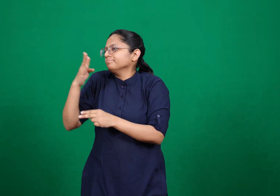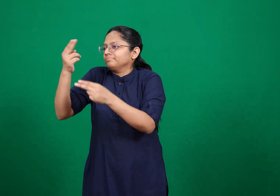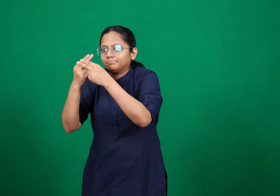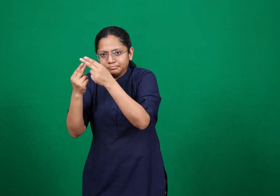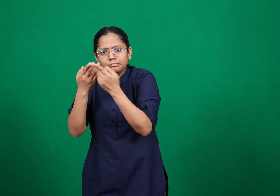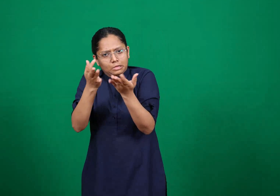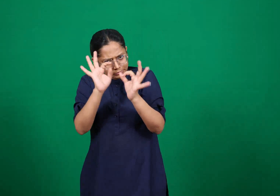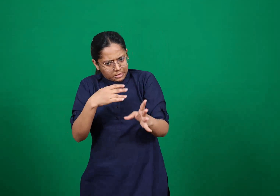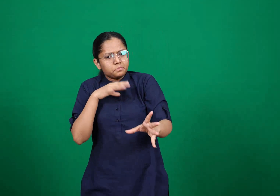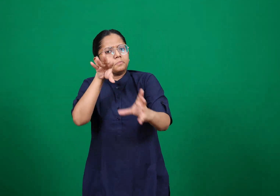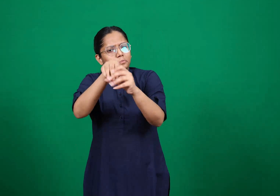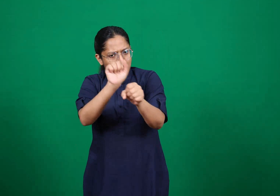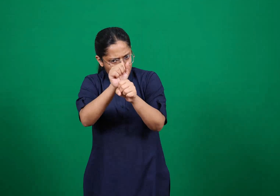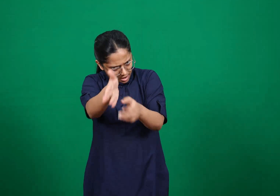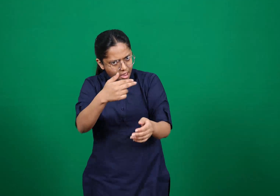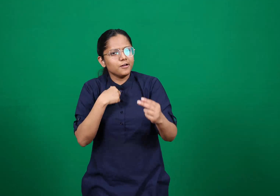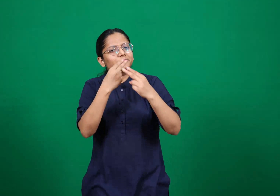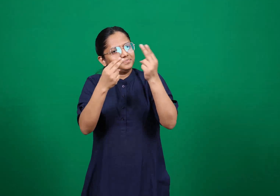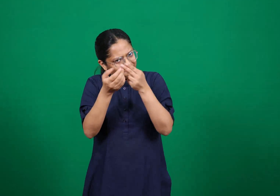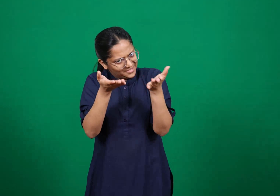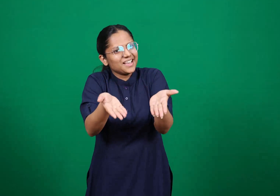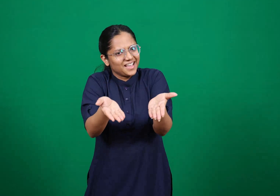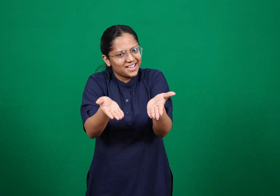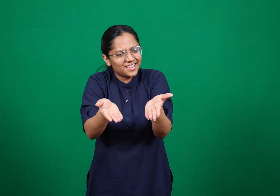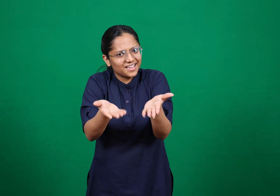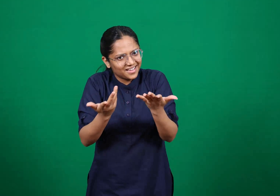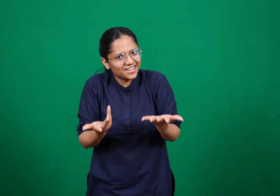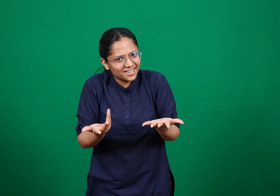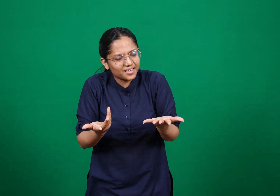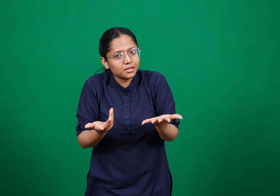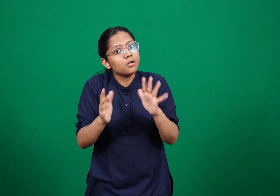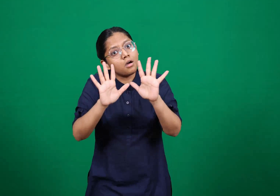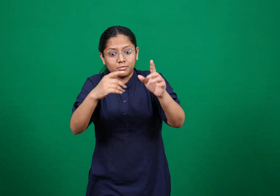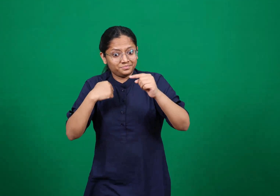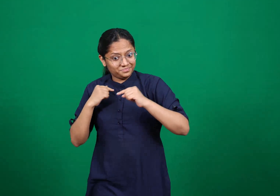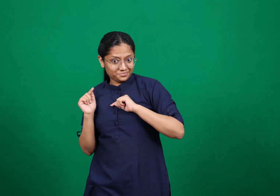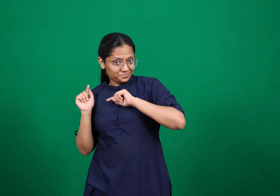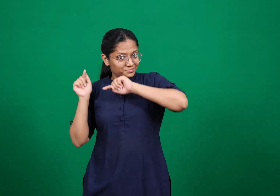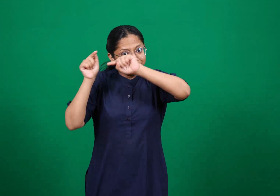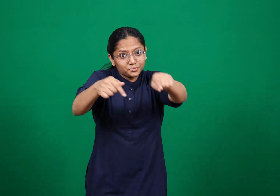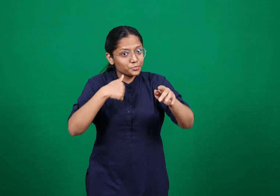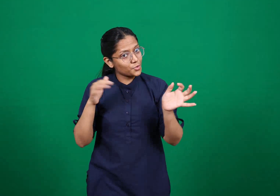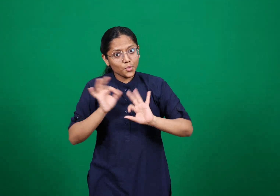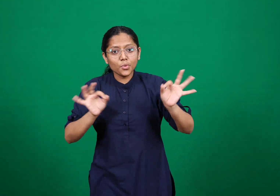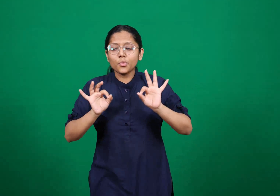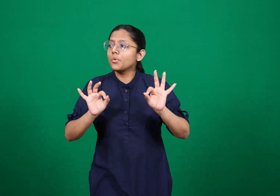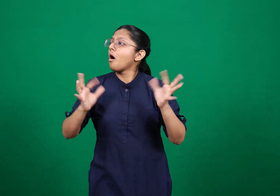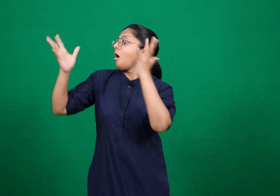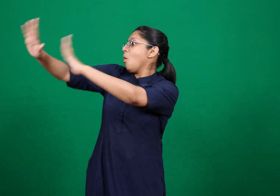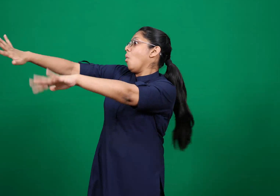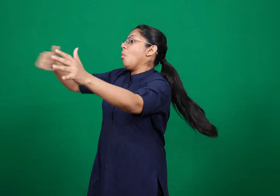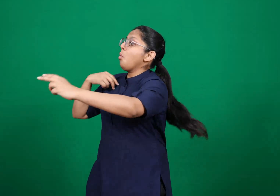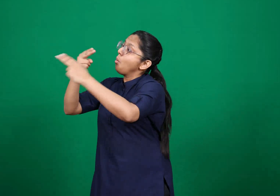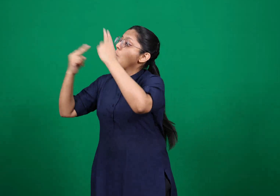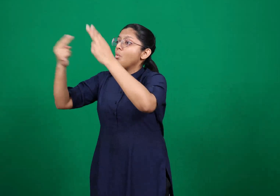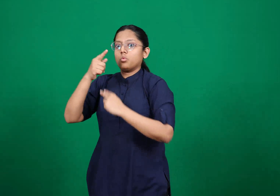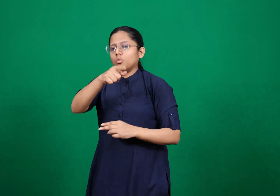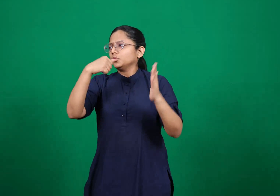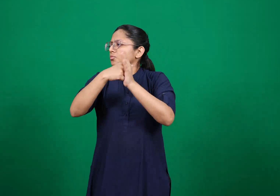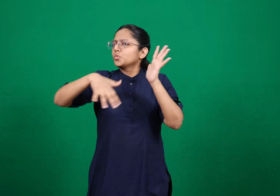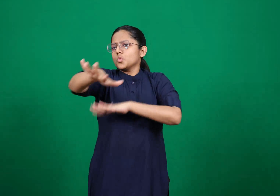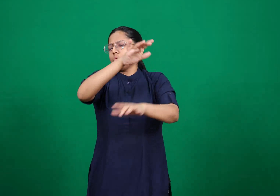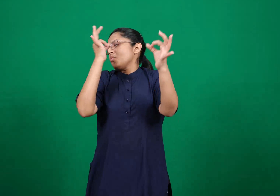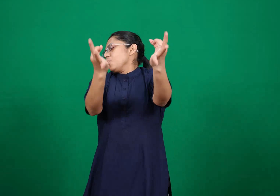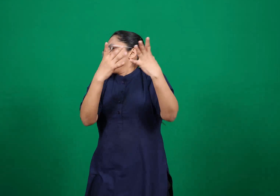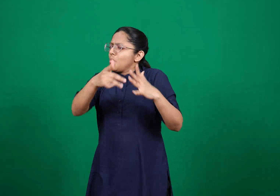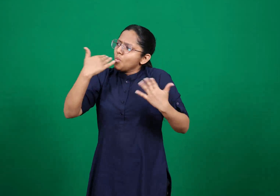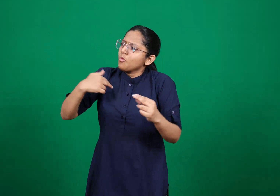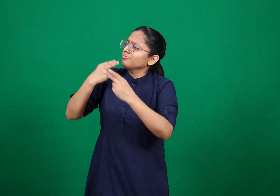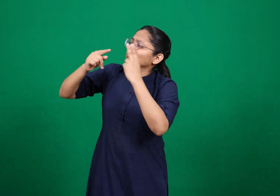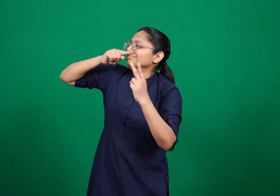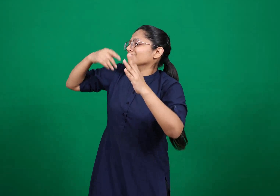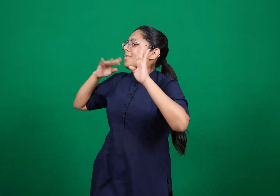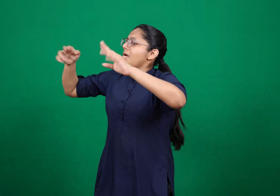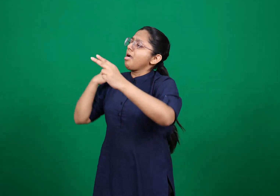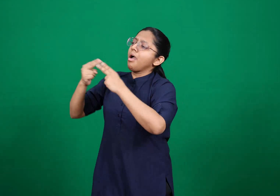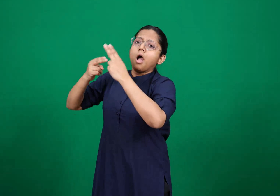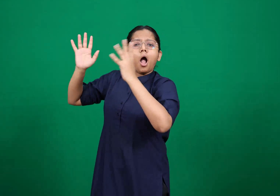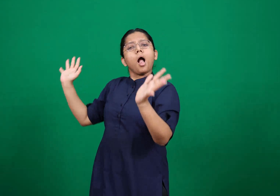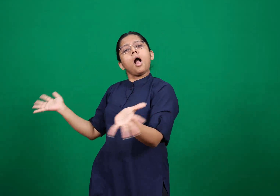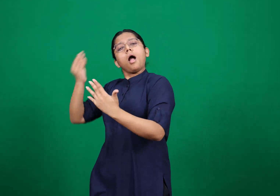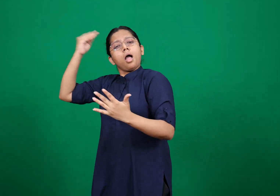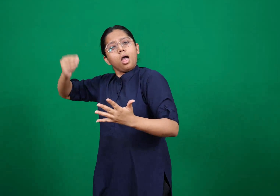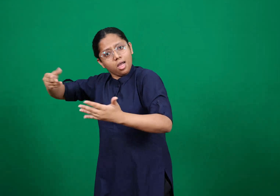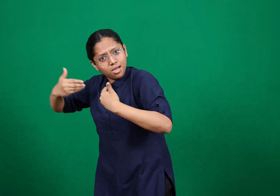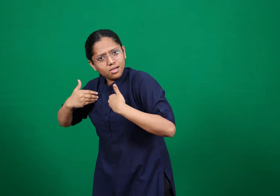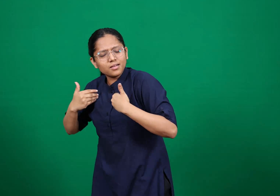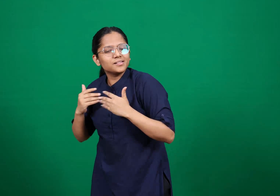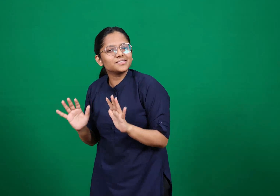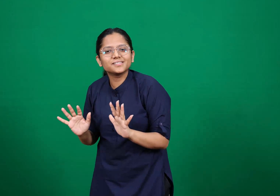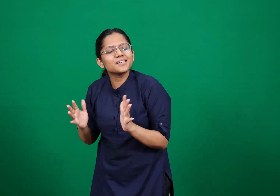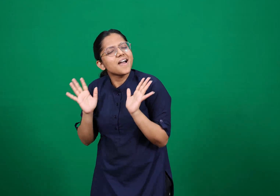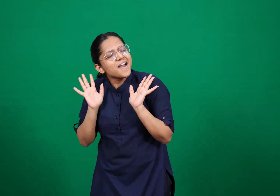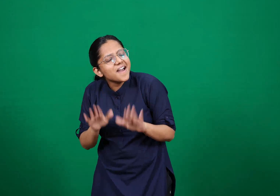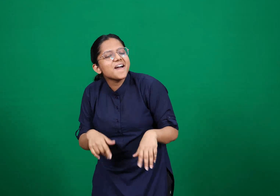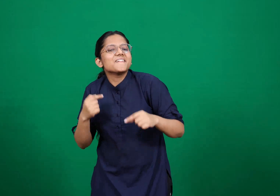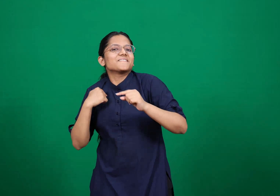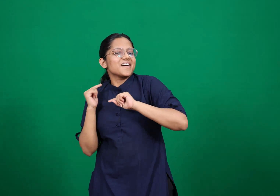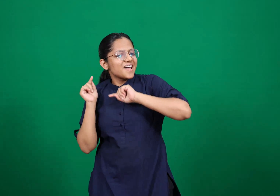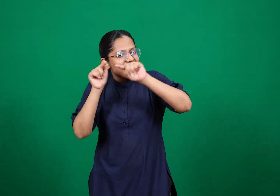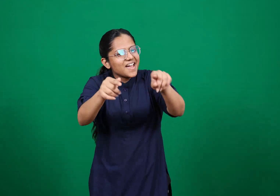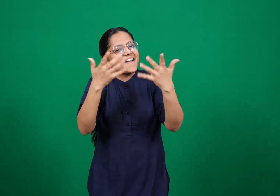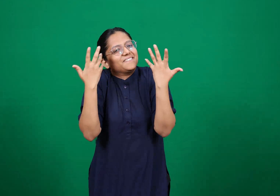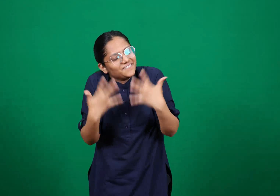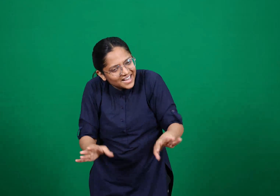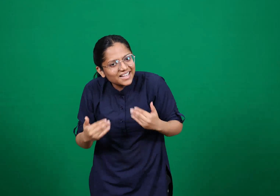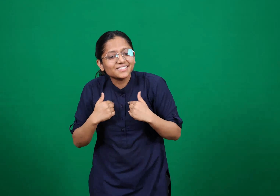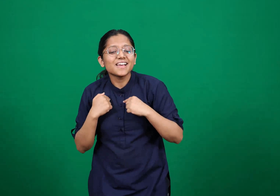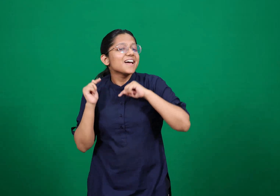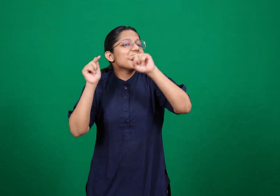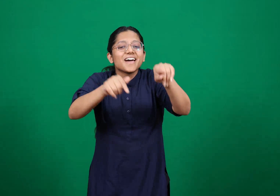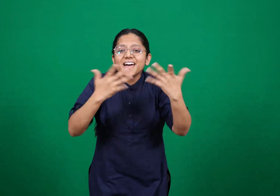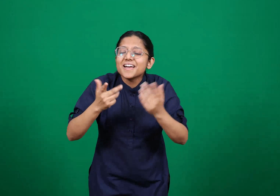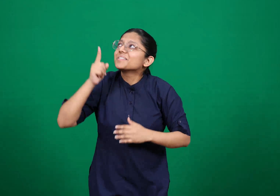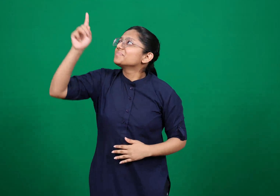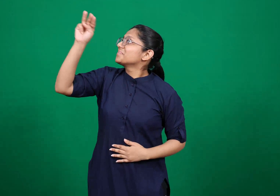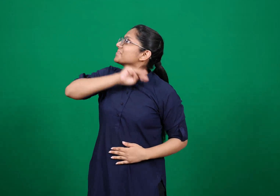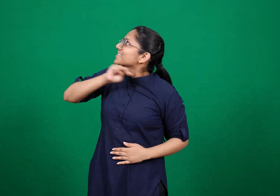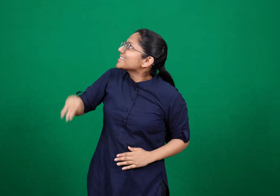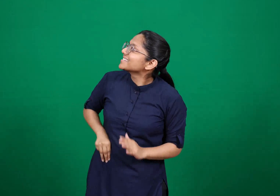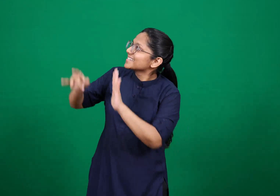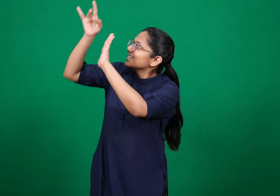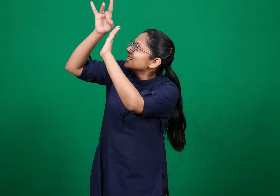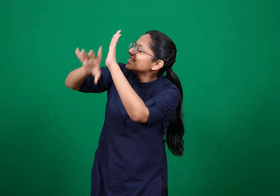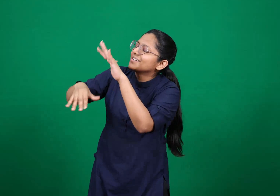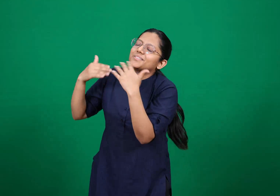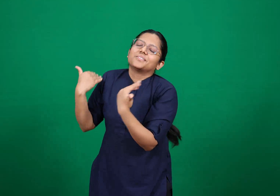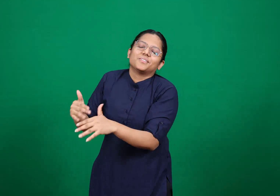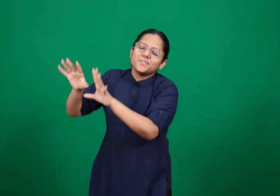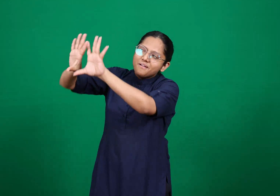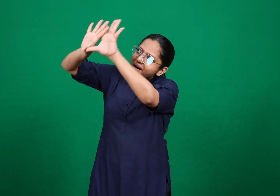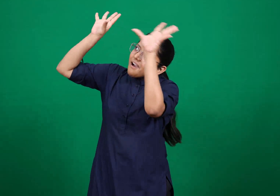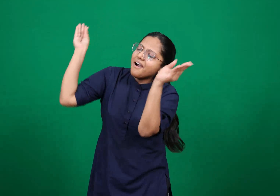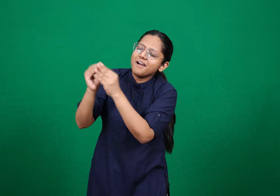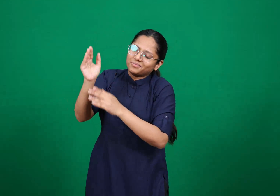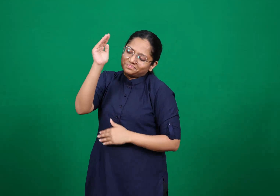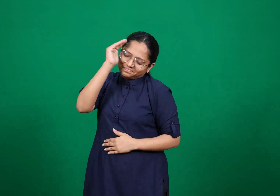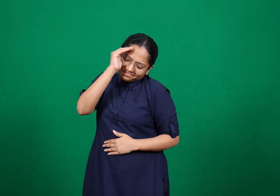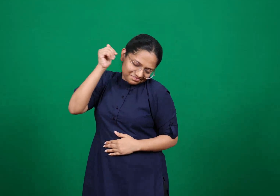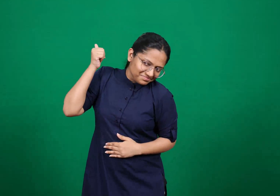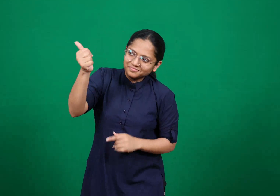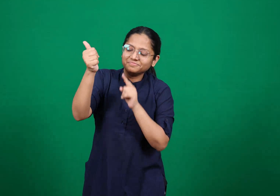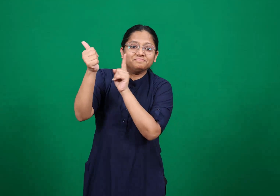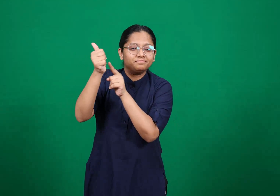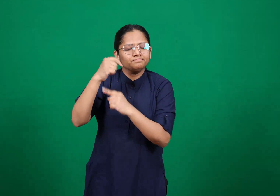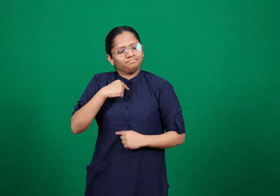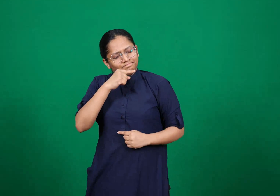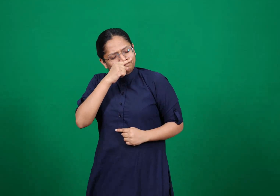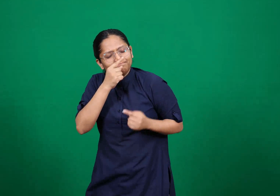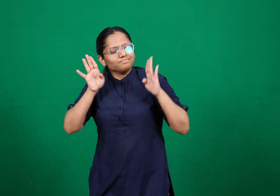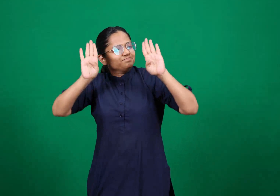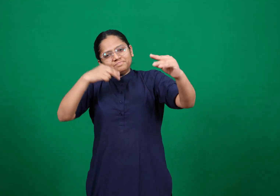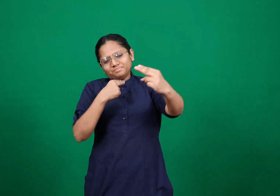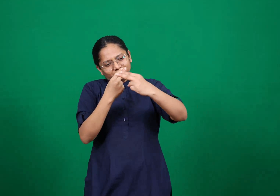We are not overstepping our bounds, as if we had not come to you.